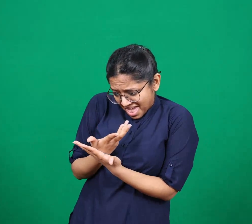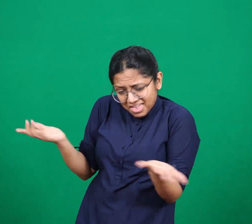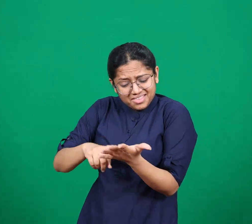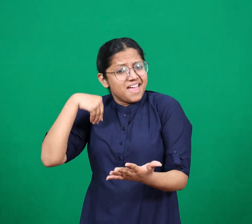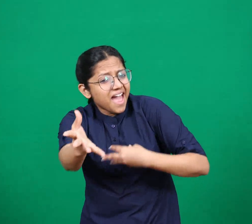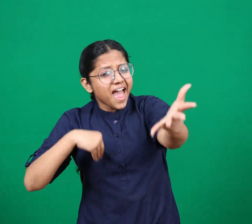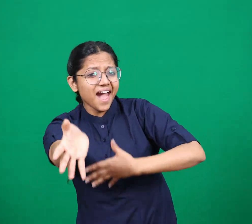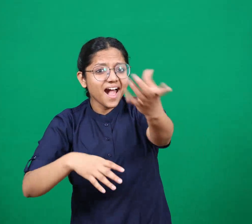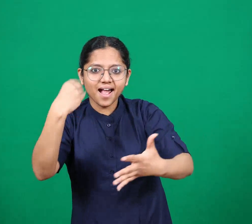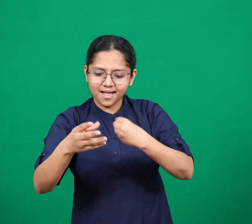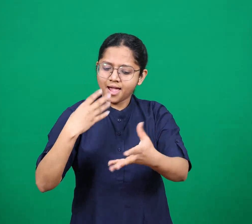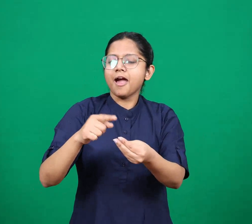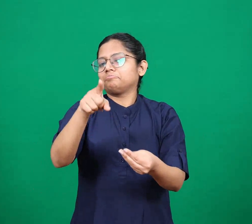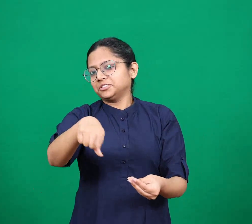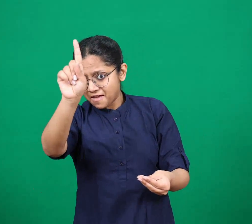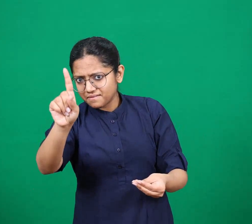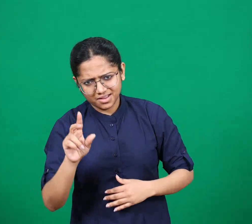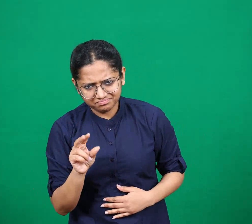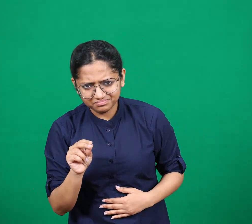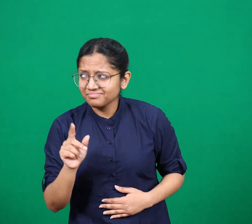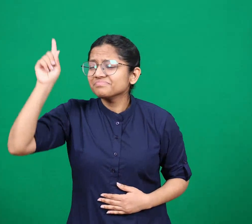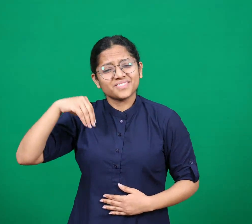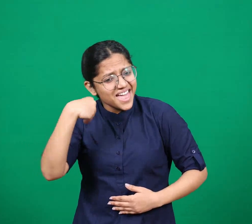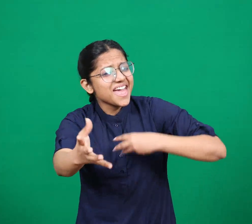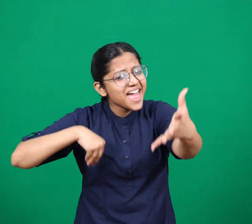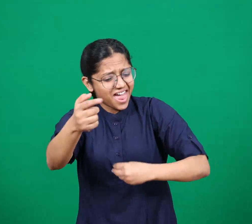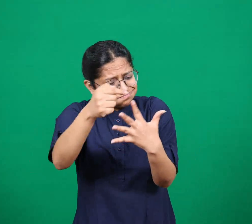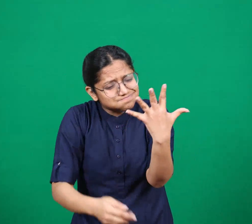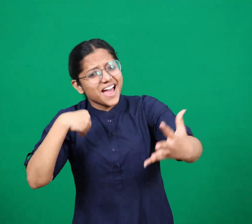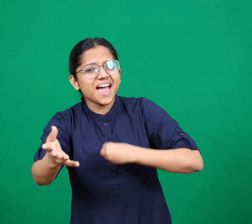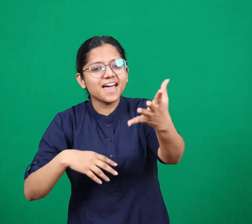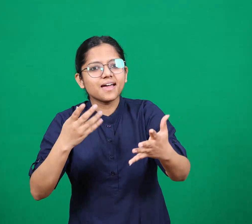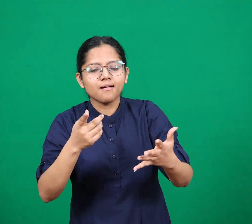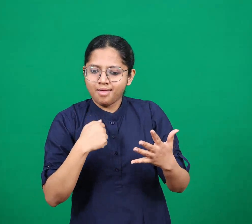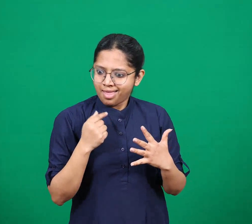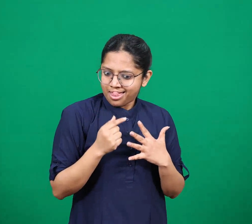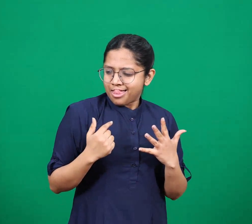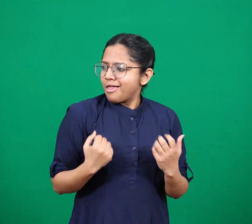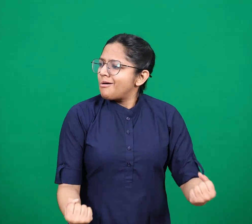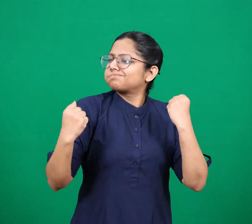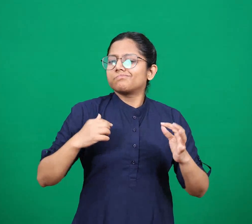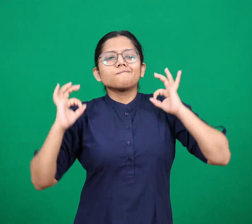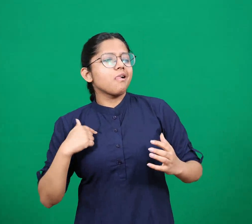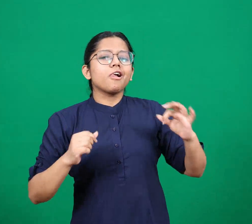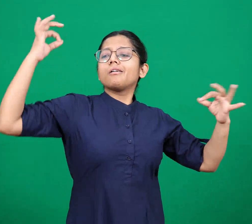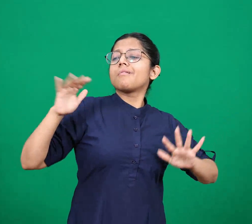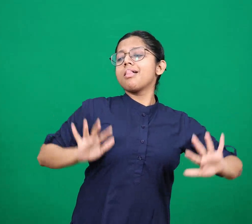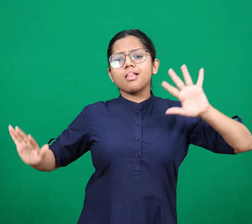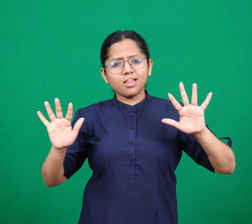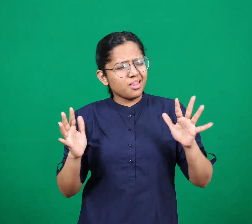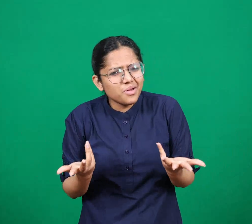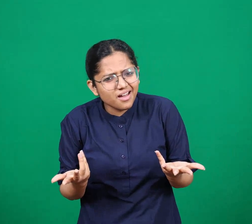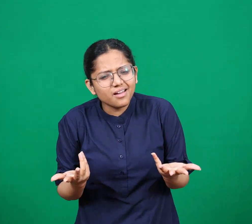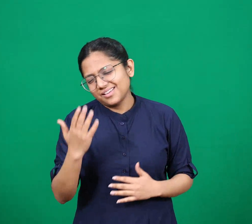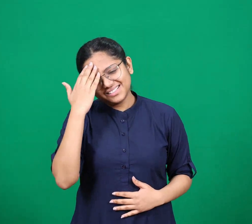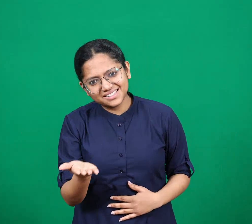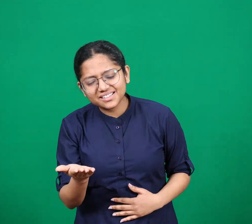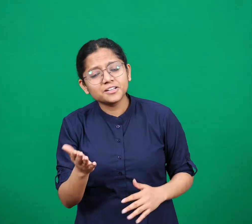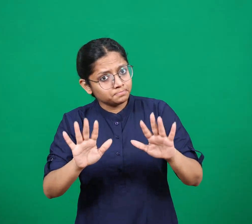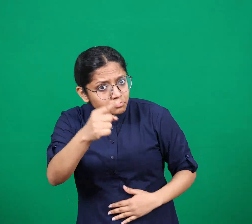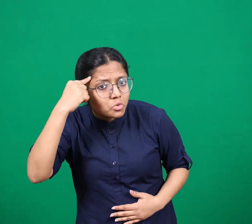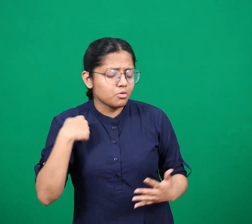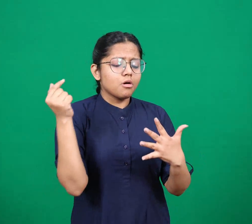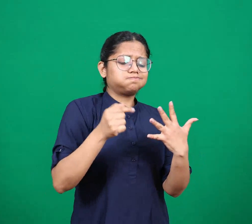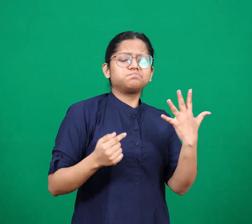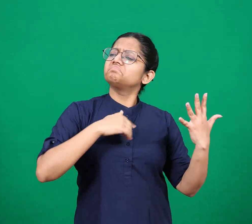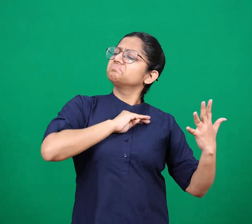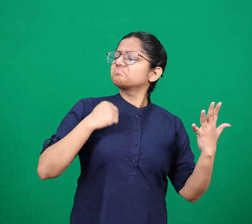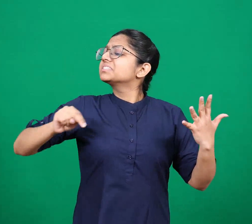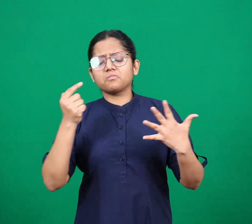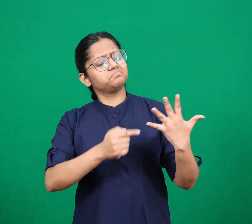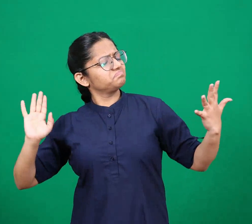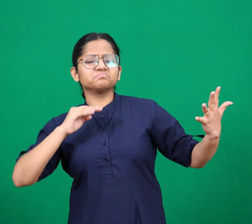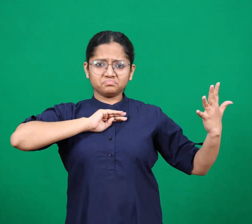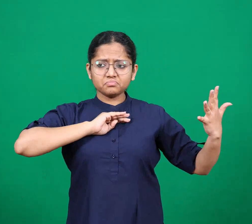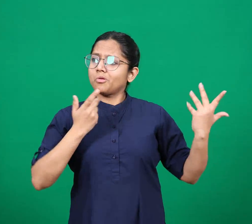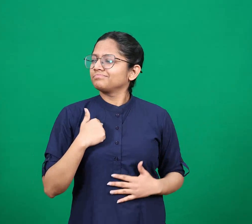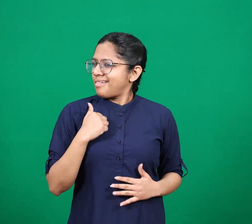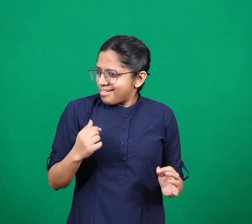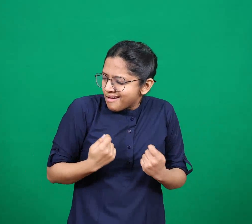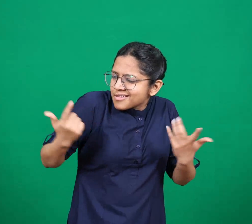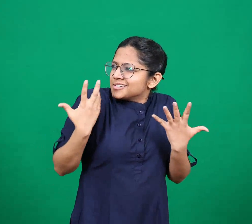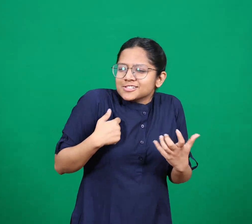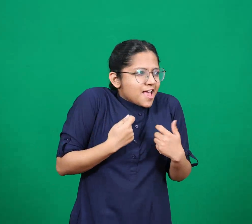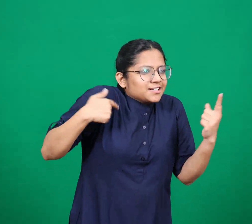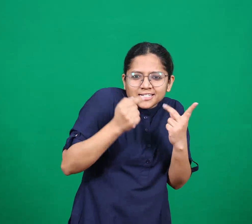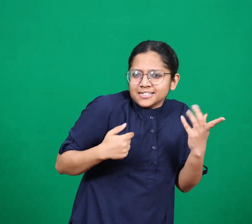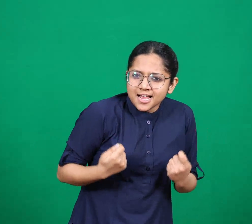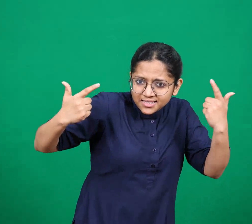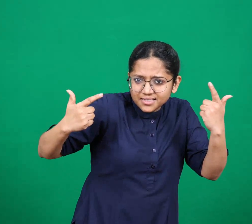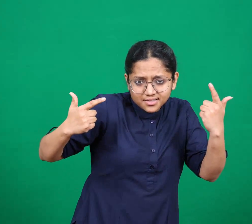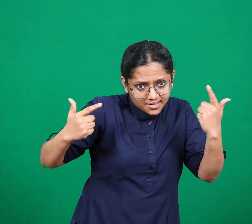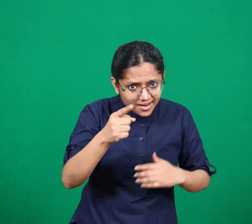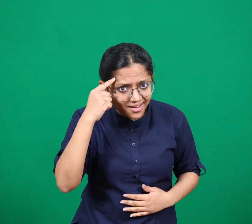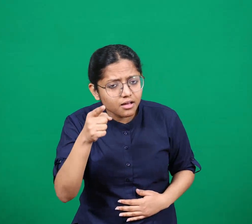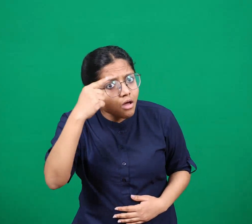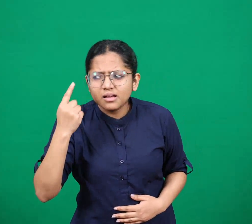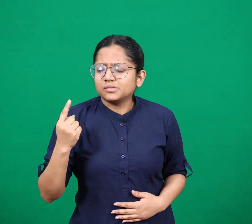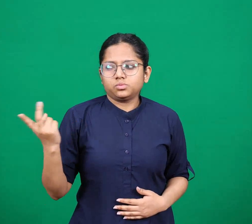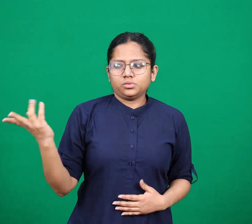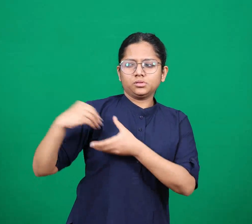And if you did receive it, why do you boast as though you did not? Already you have all you want. Already you have become rich.